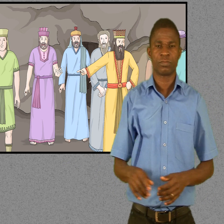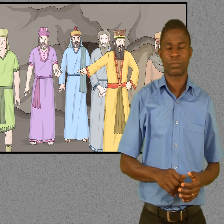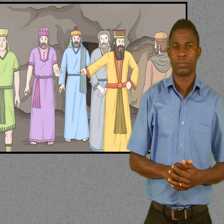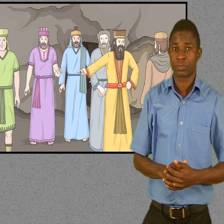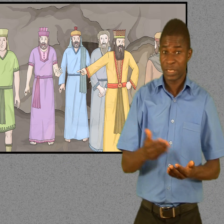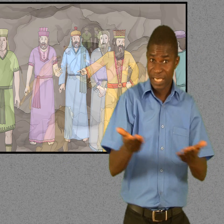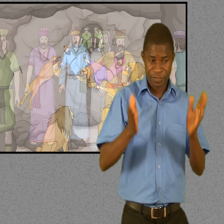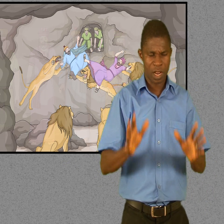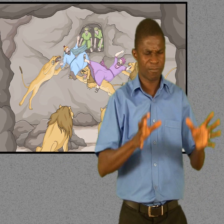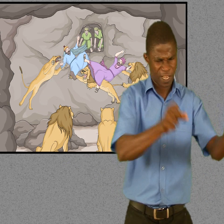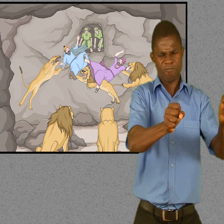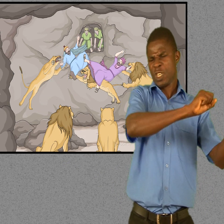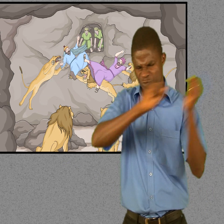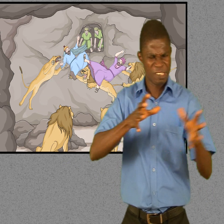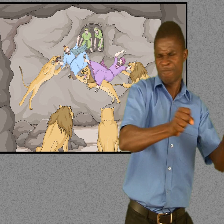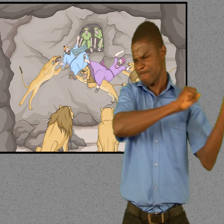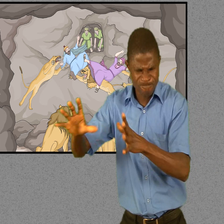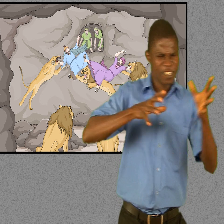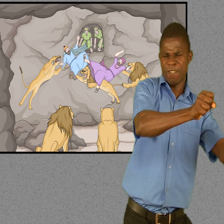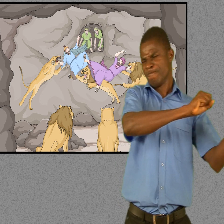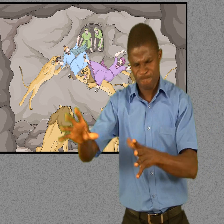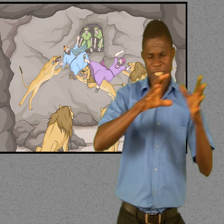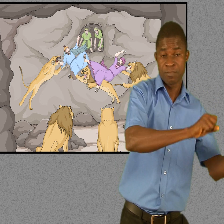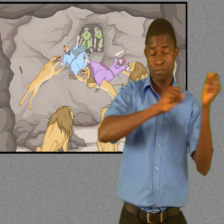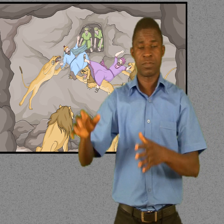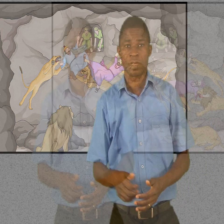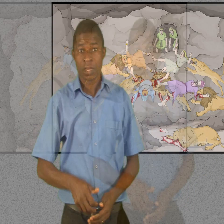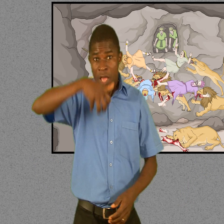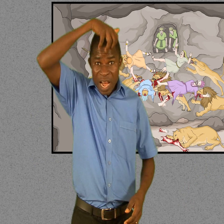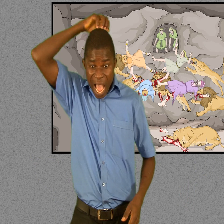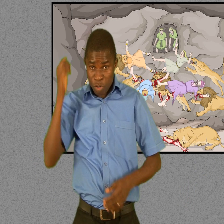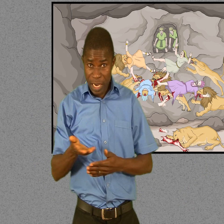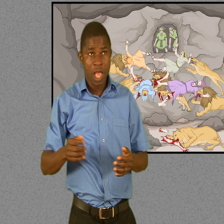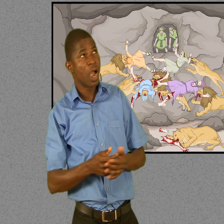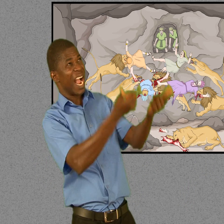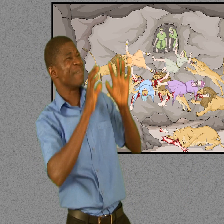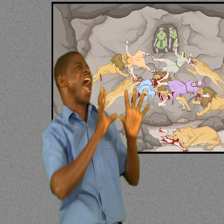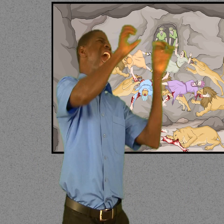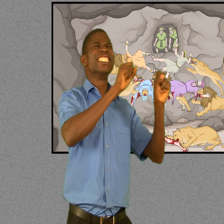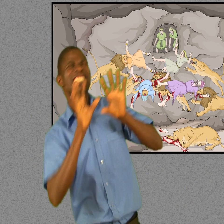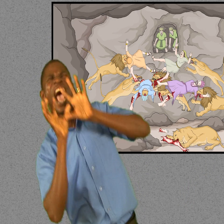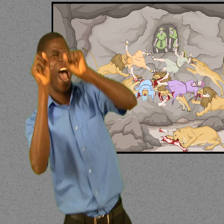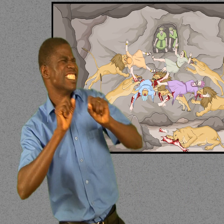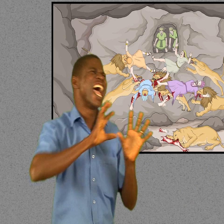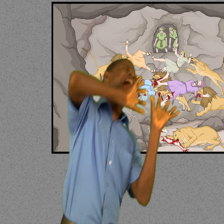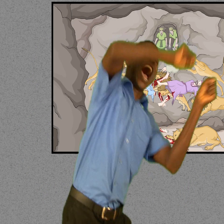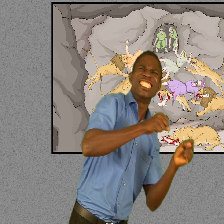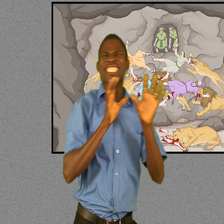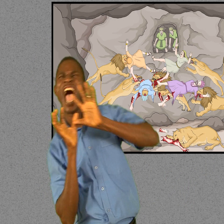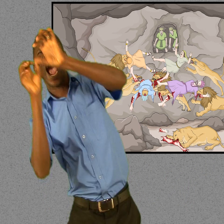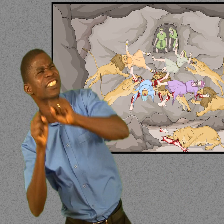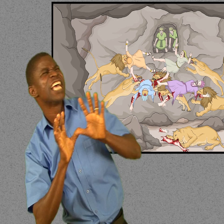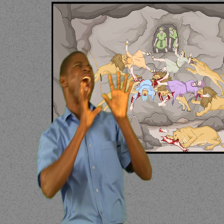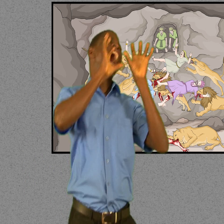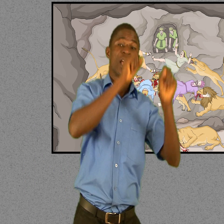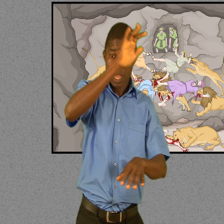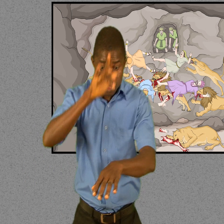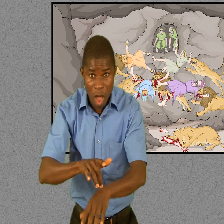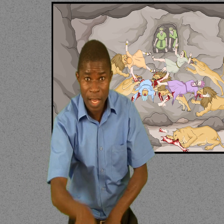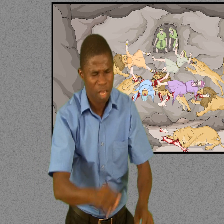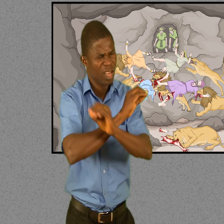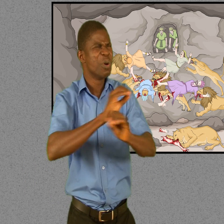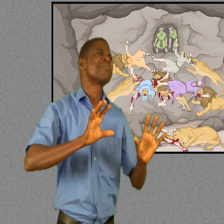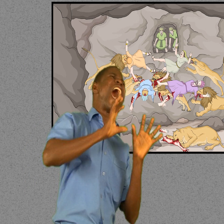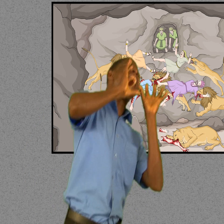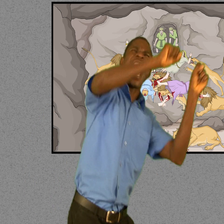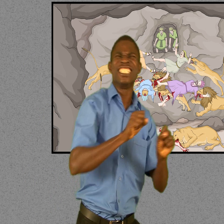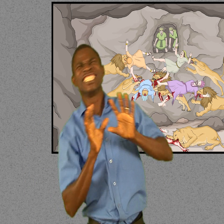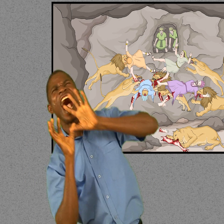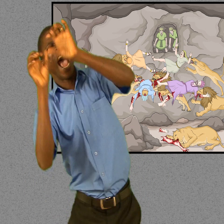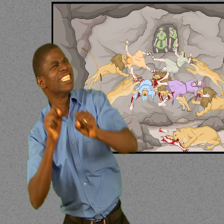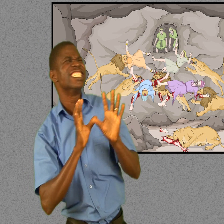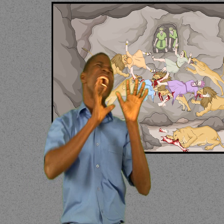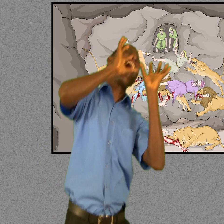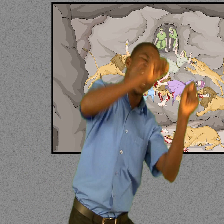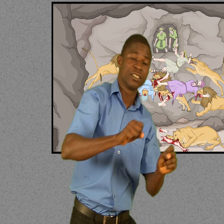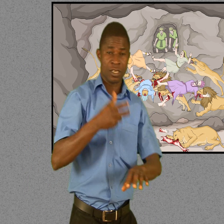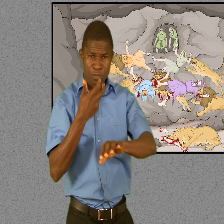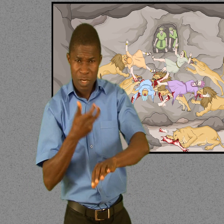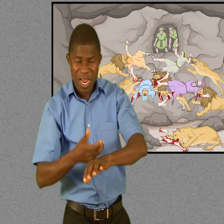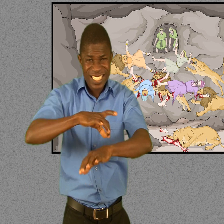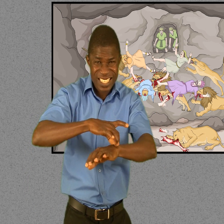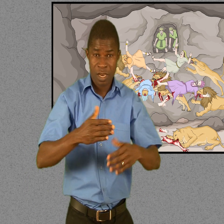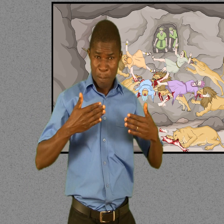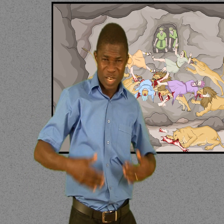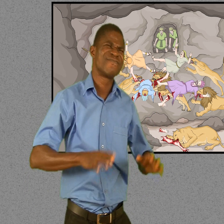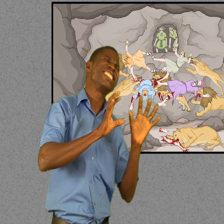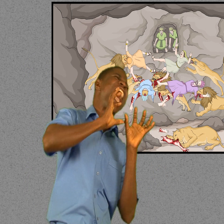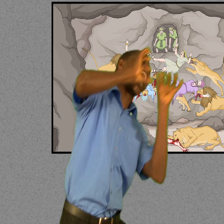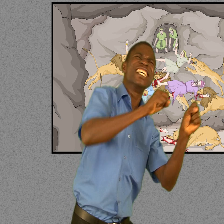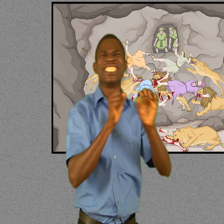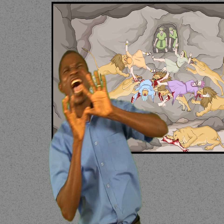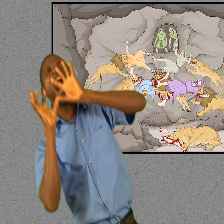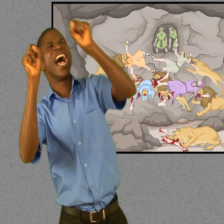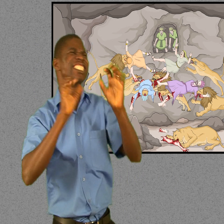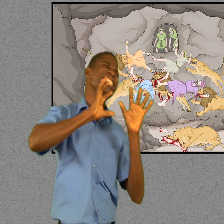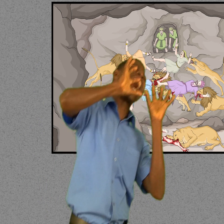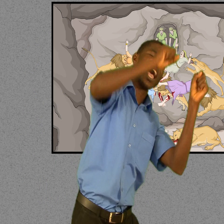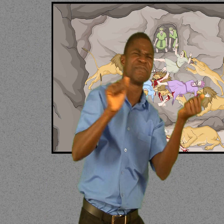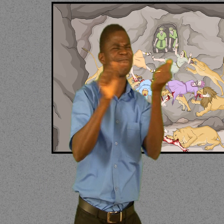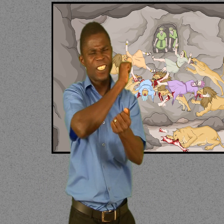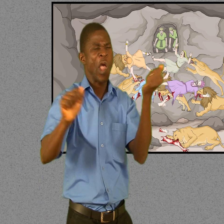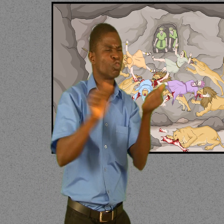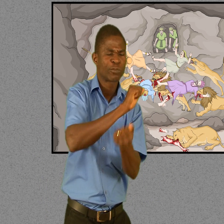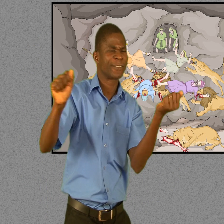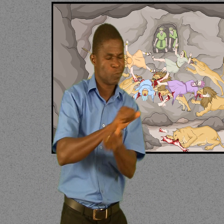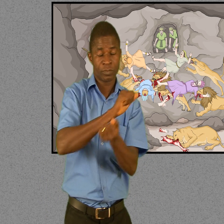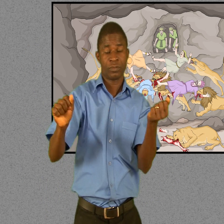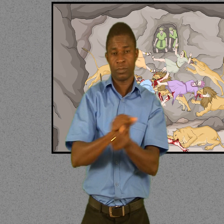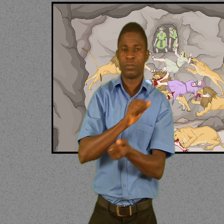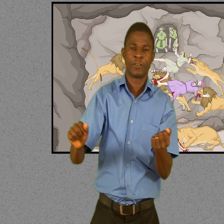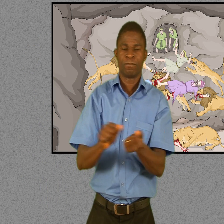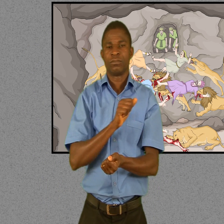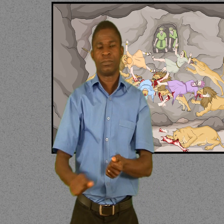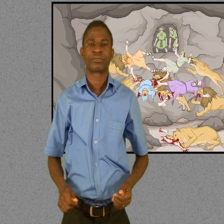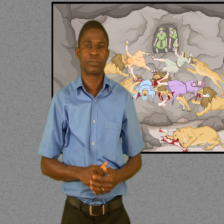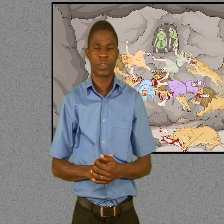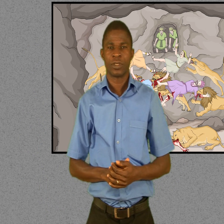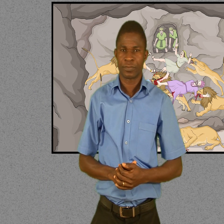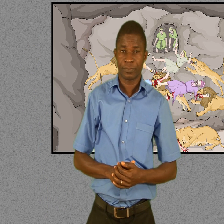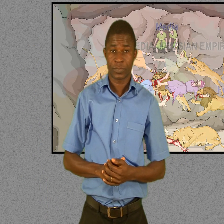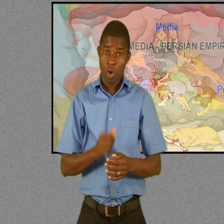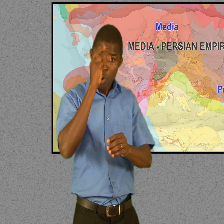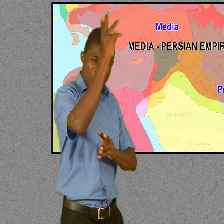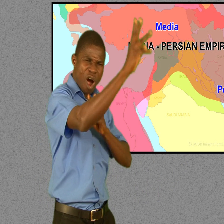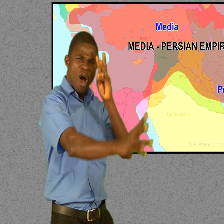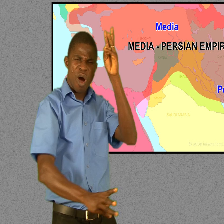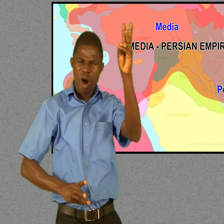And before they had reached the bottom of the den, the lions overpowered them and crushed all their bones.